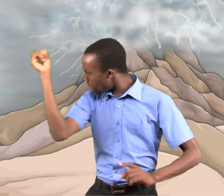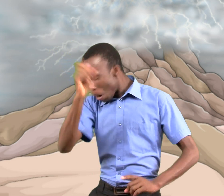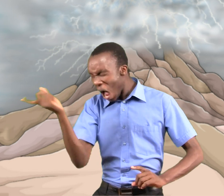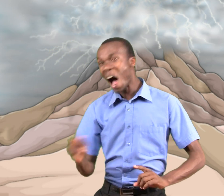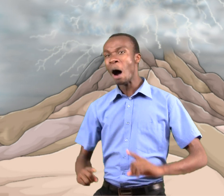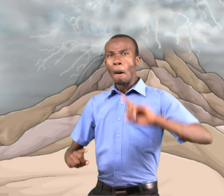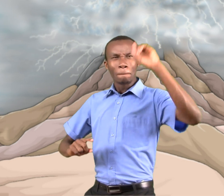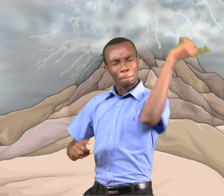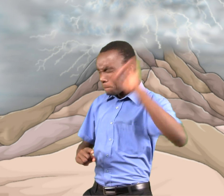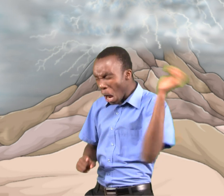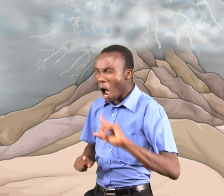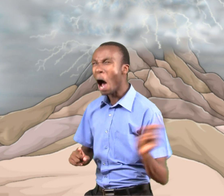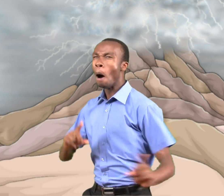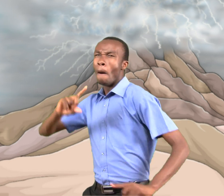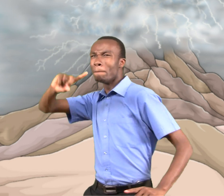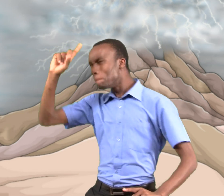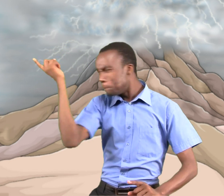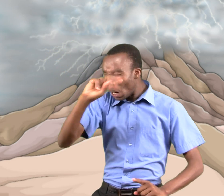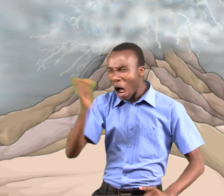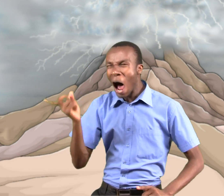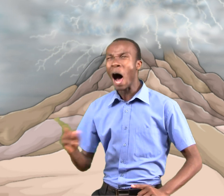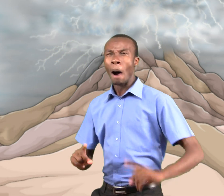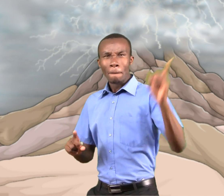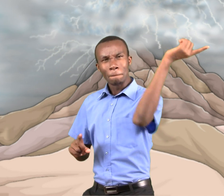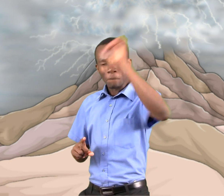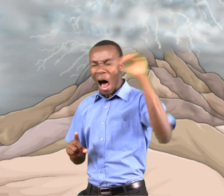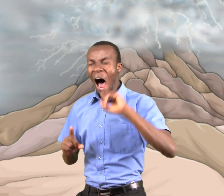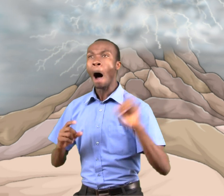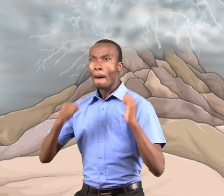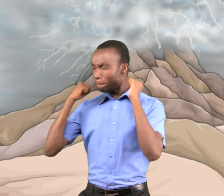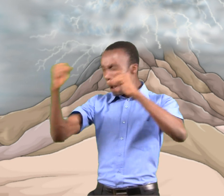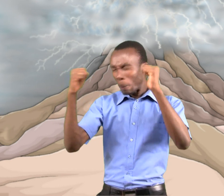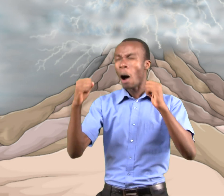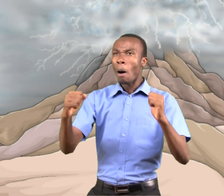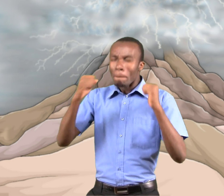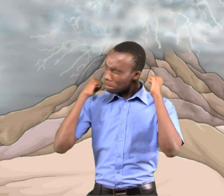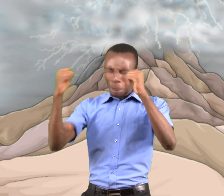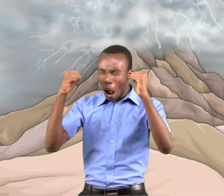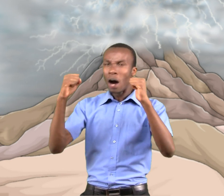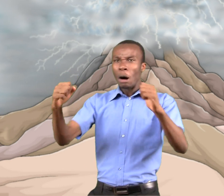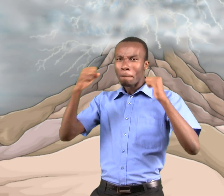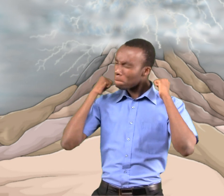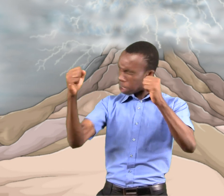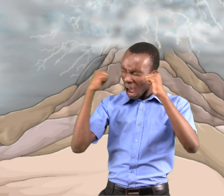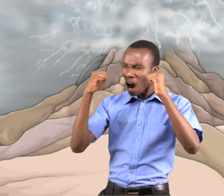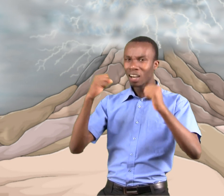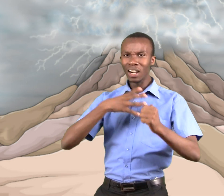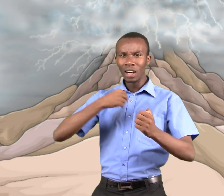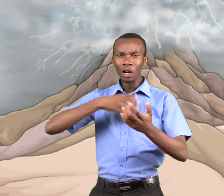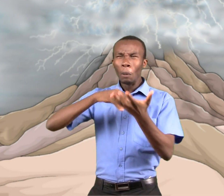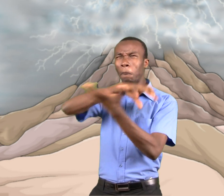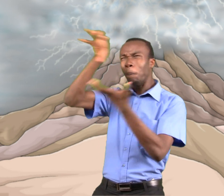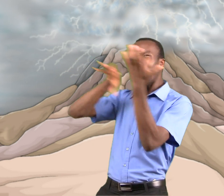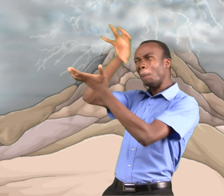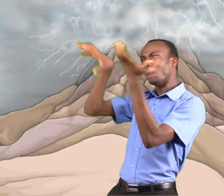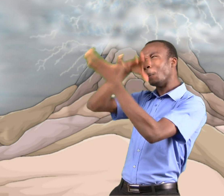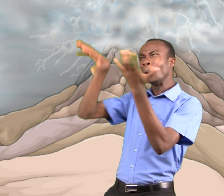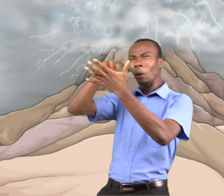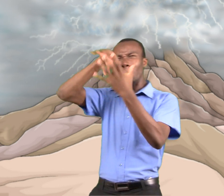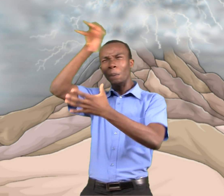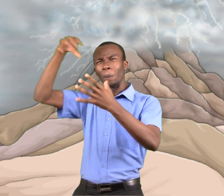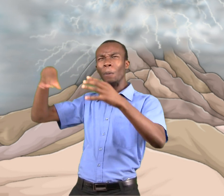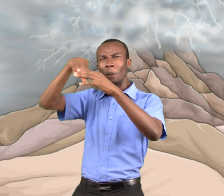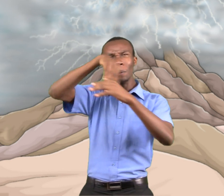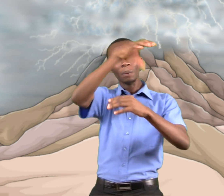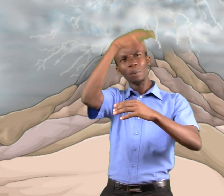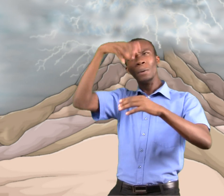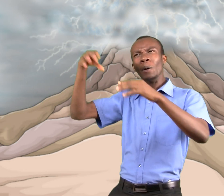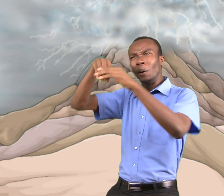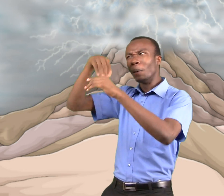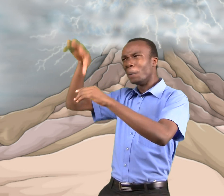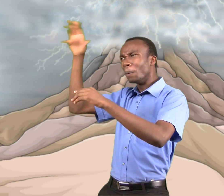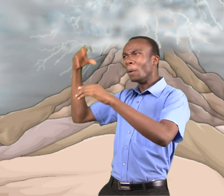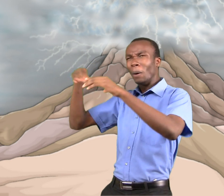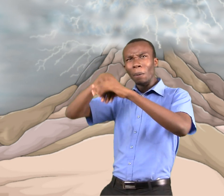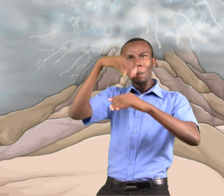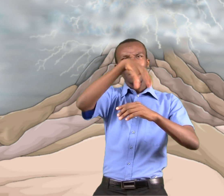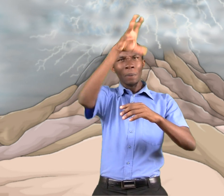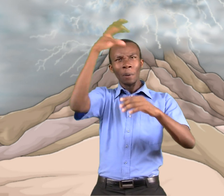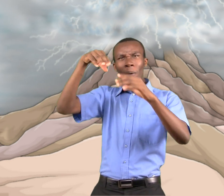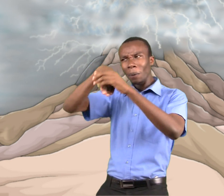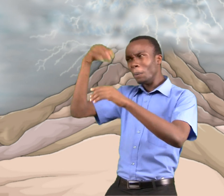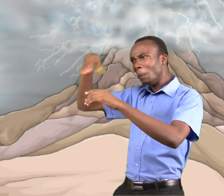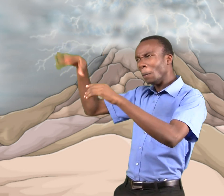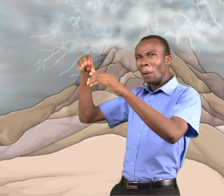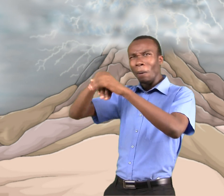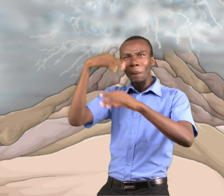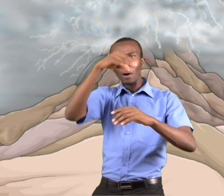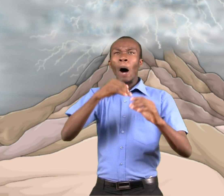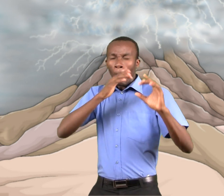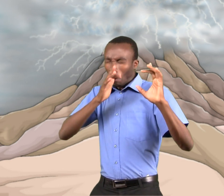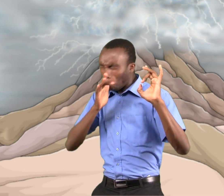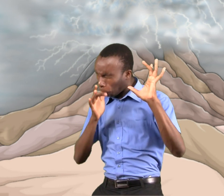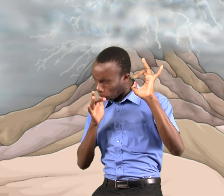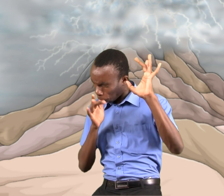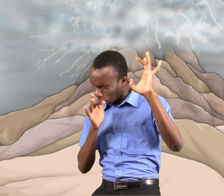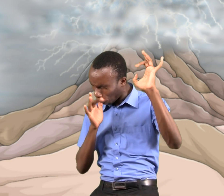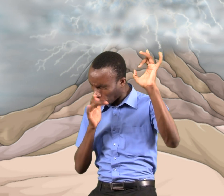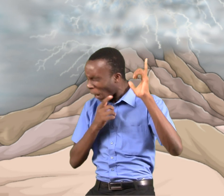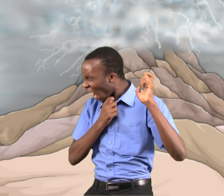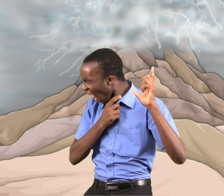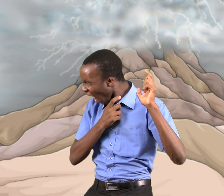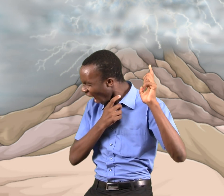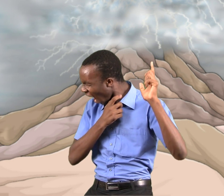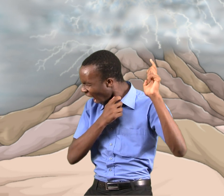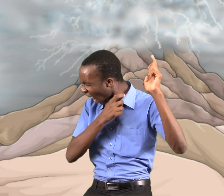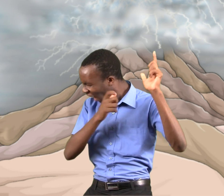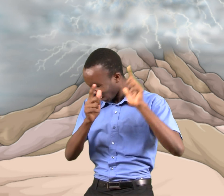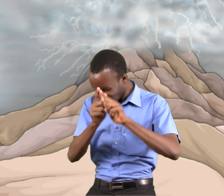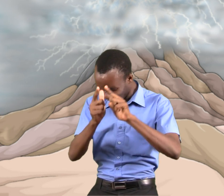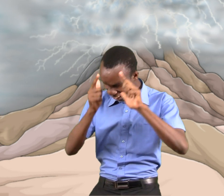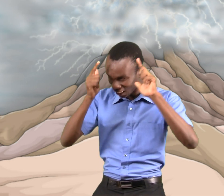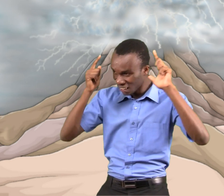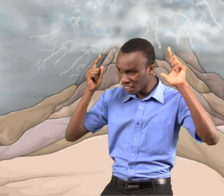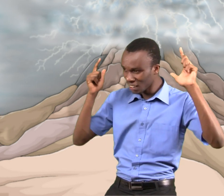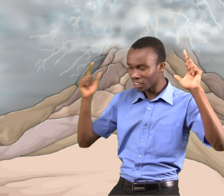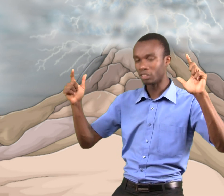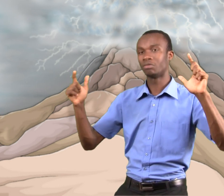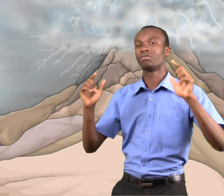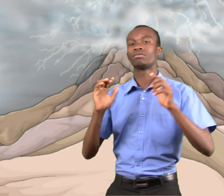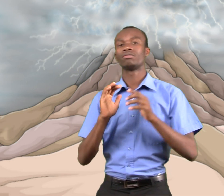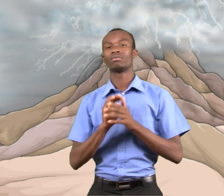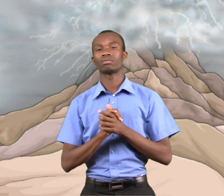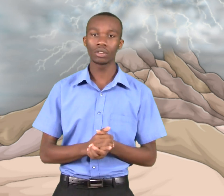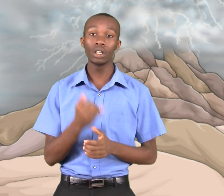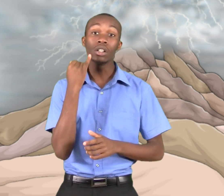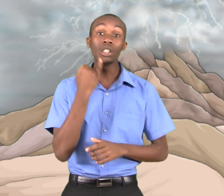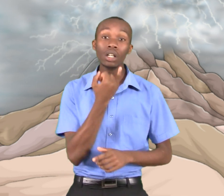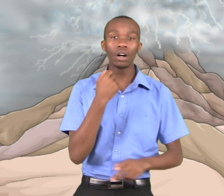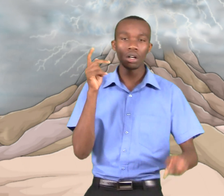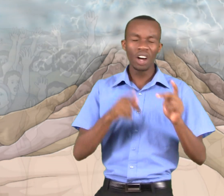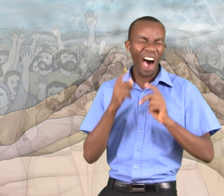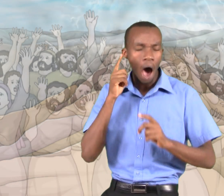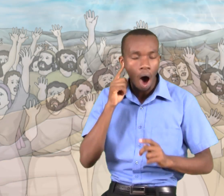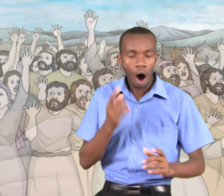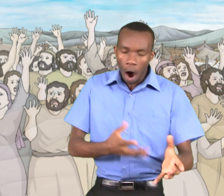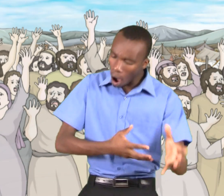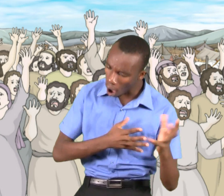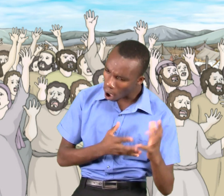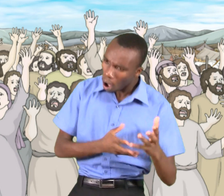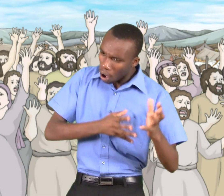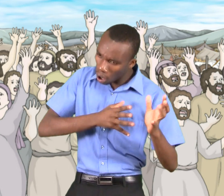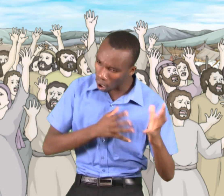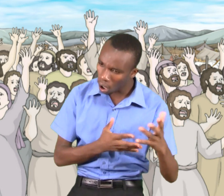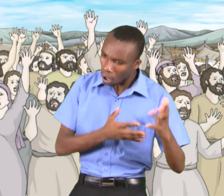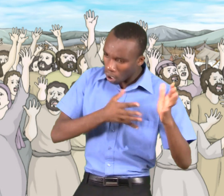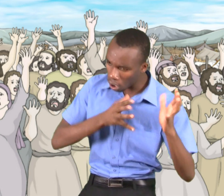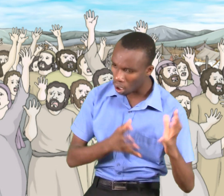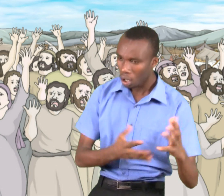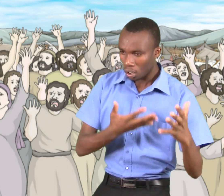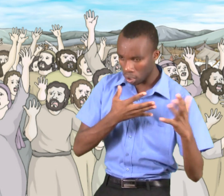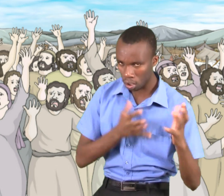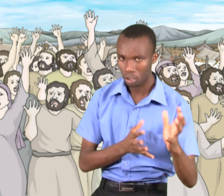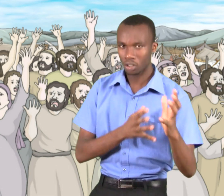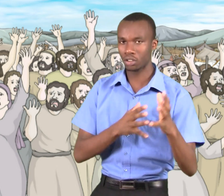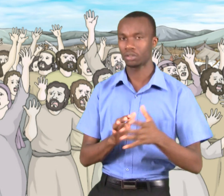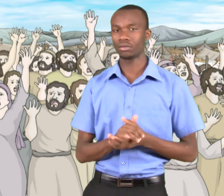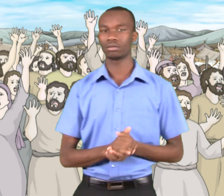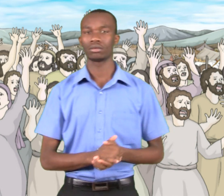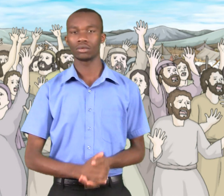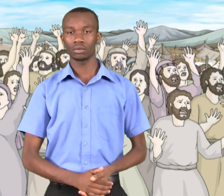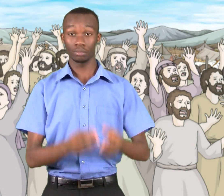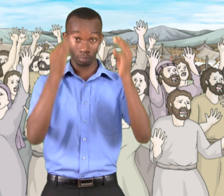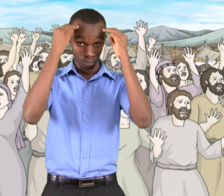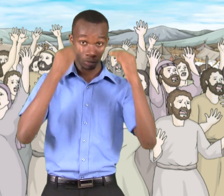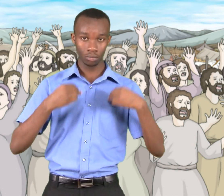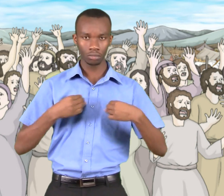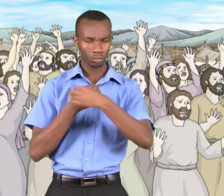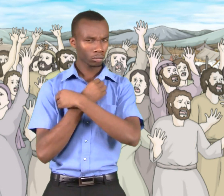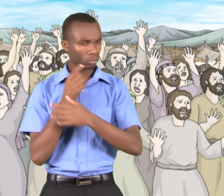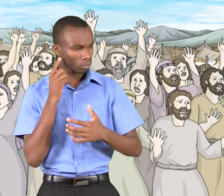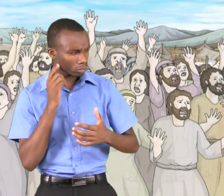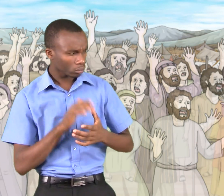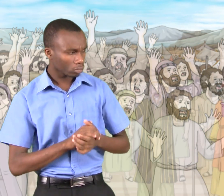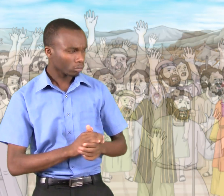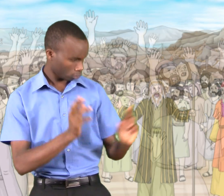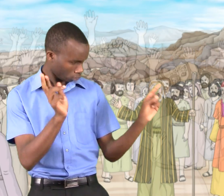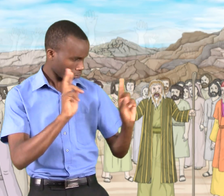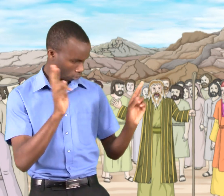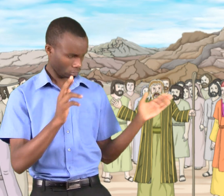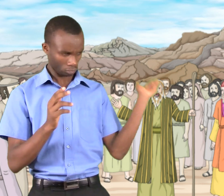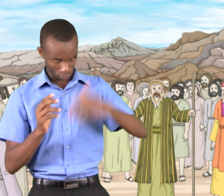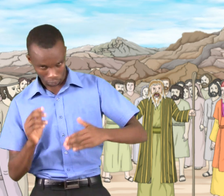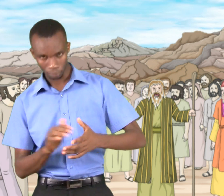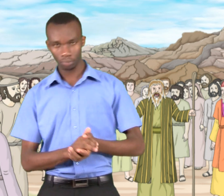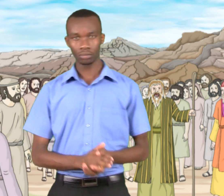A thick cloud was upon the mountain, and a very loud blast of the ram’s horn went out, so that all the people in the camp trembled.